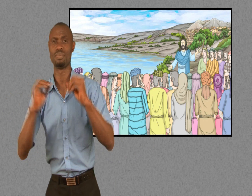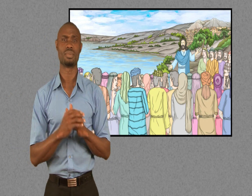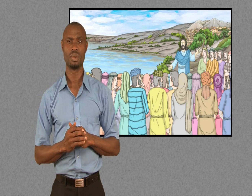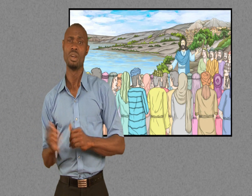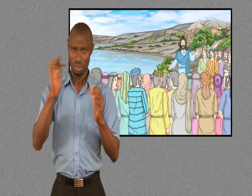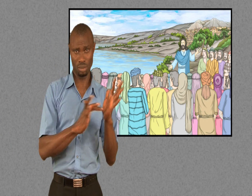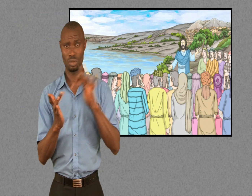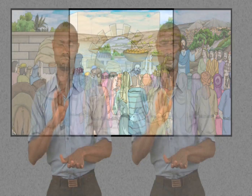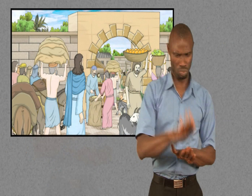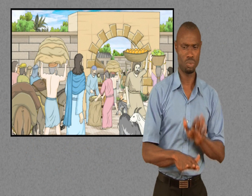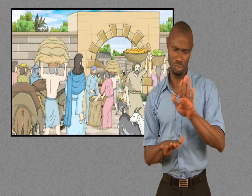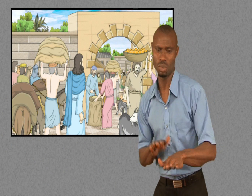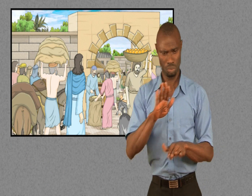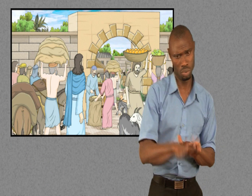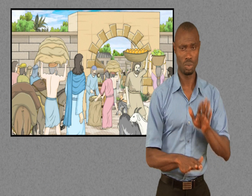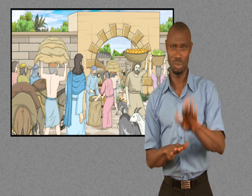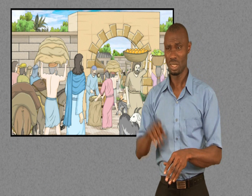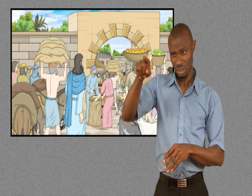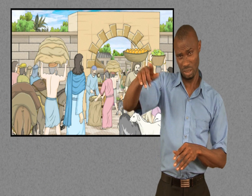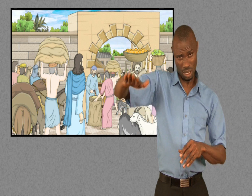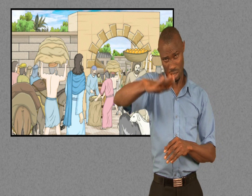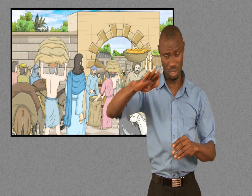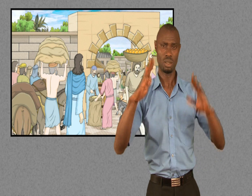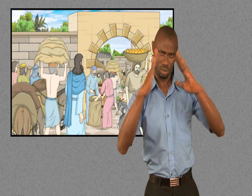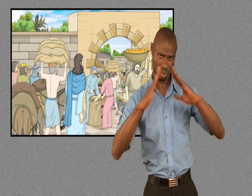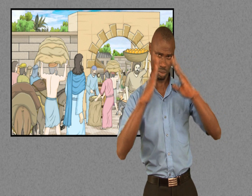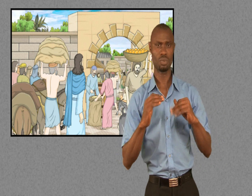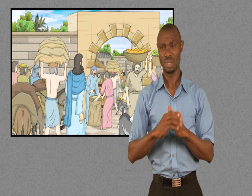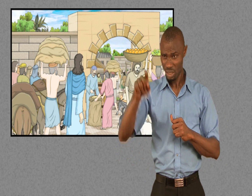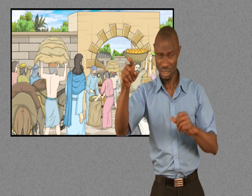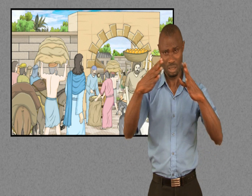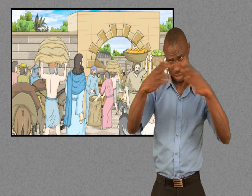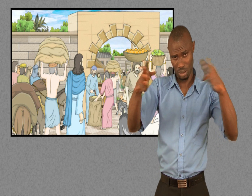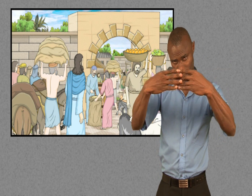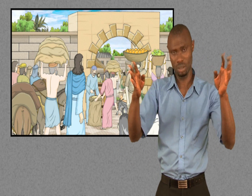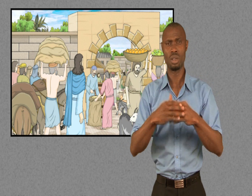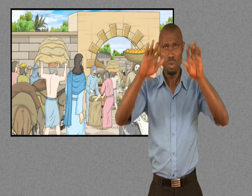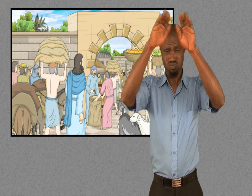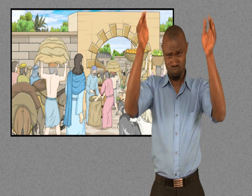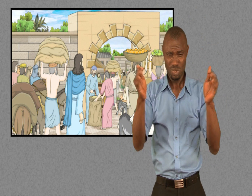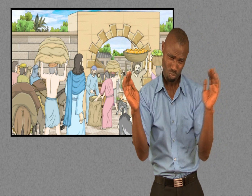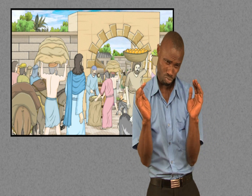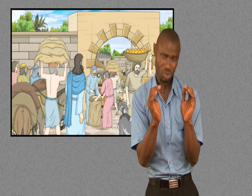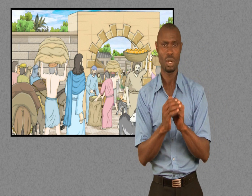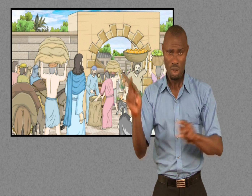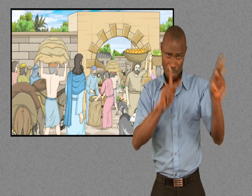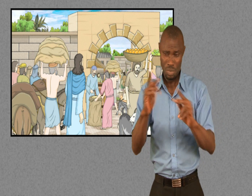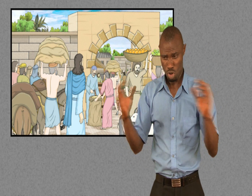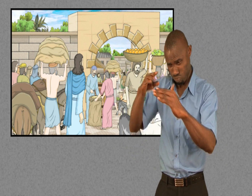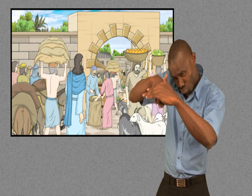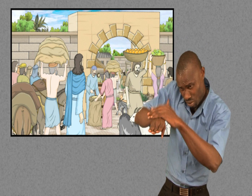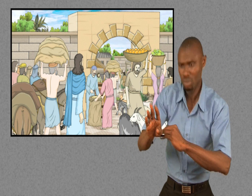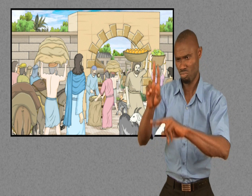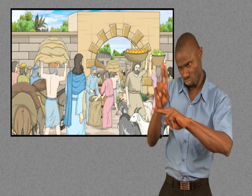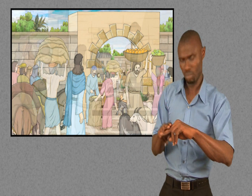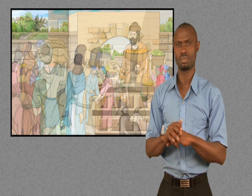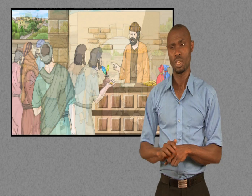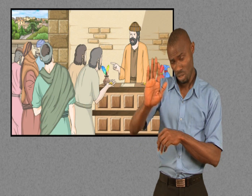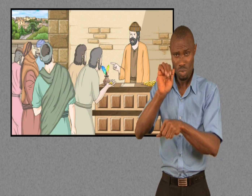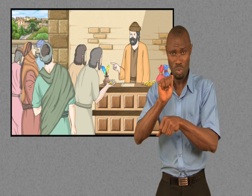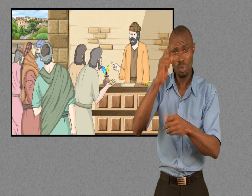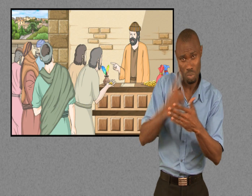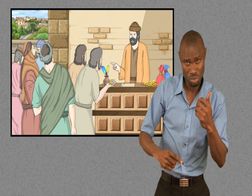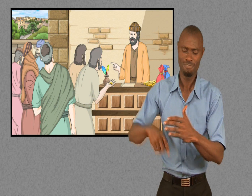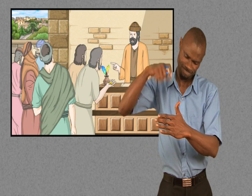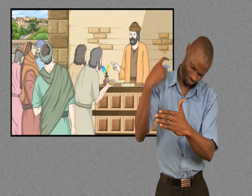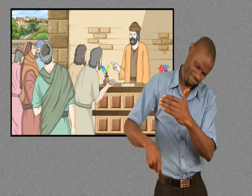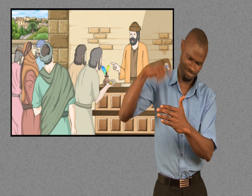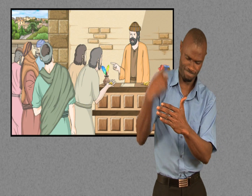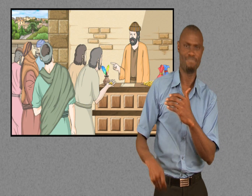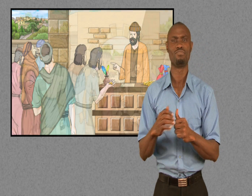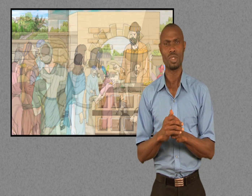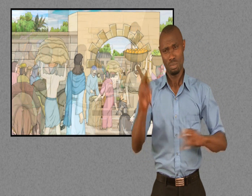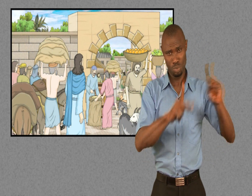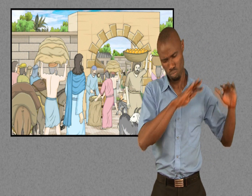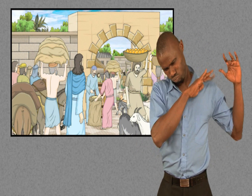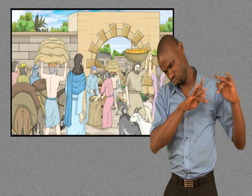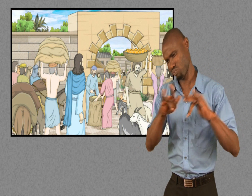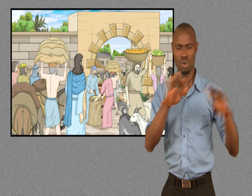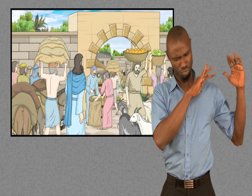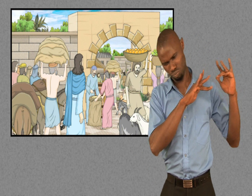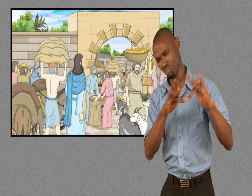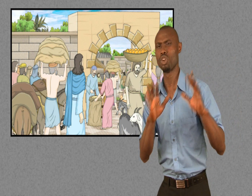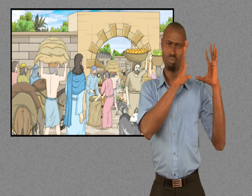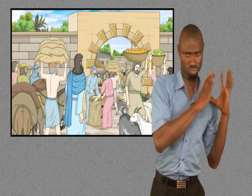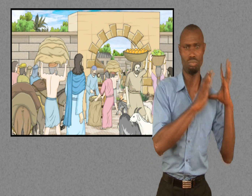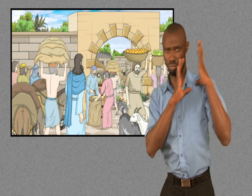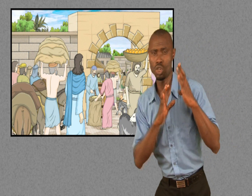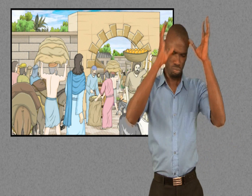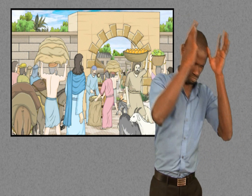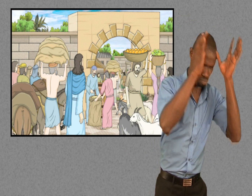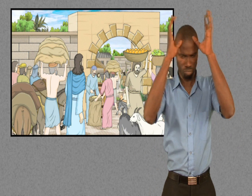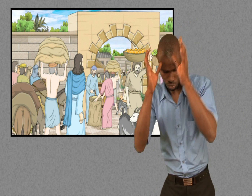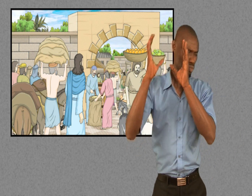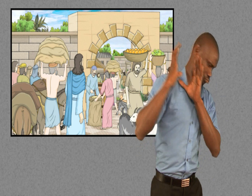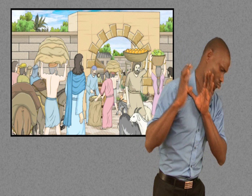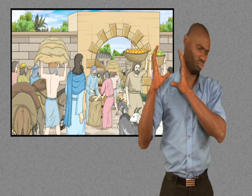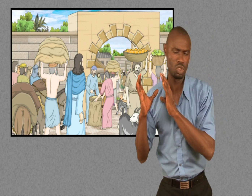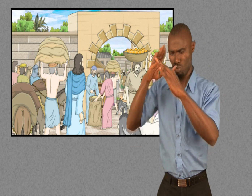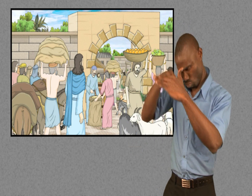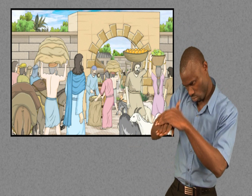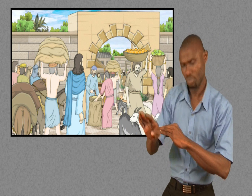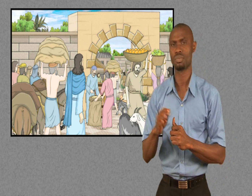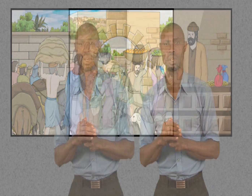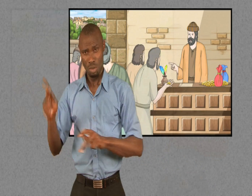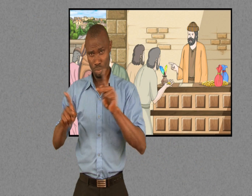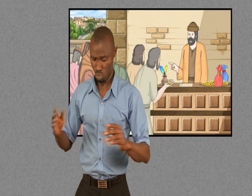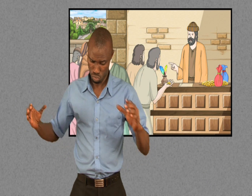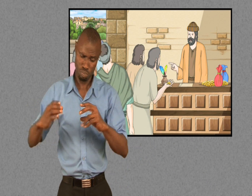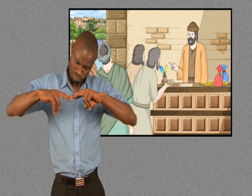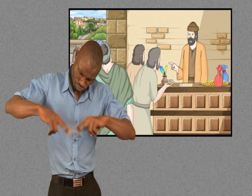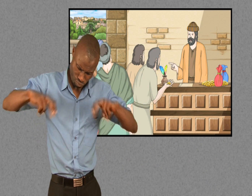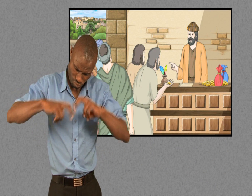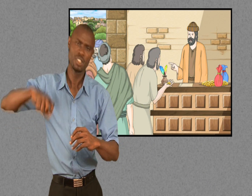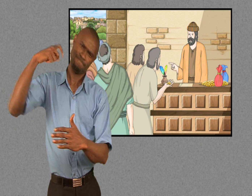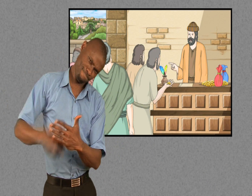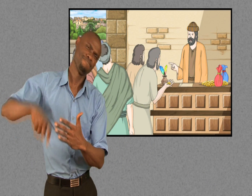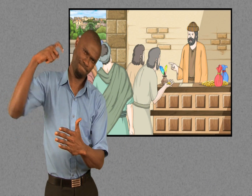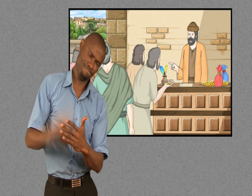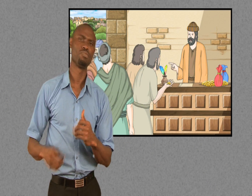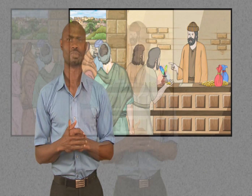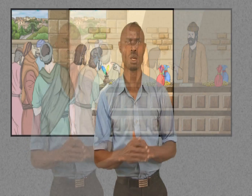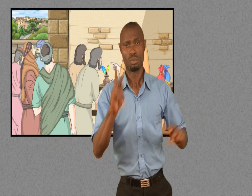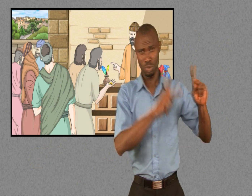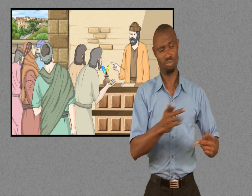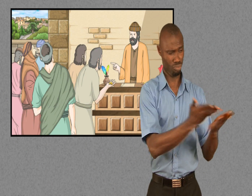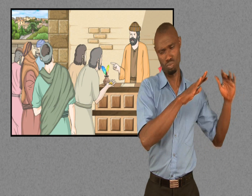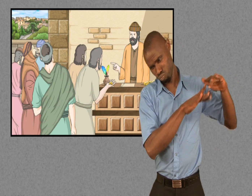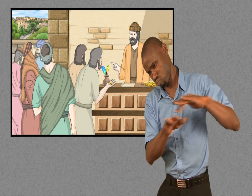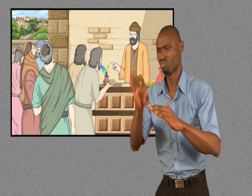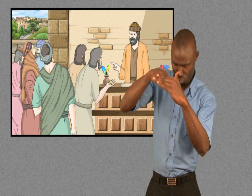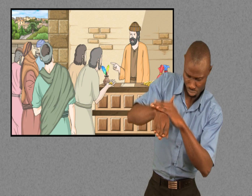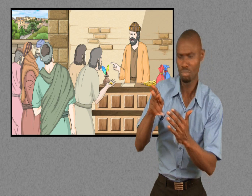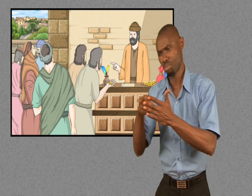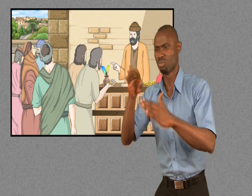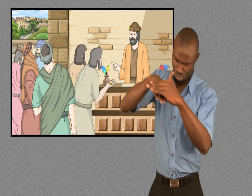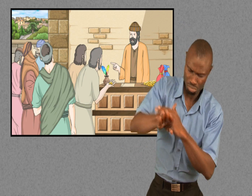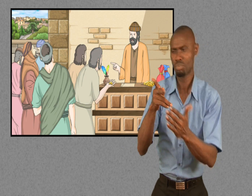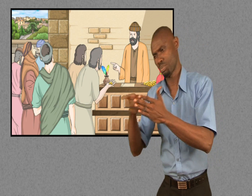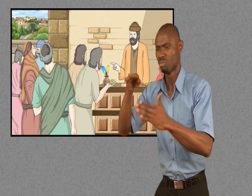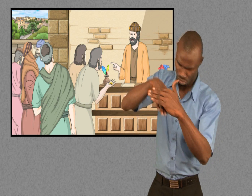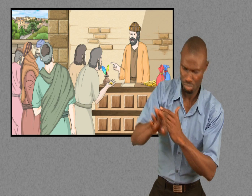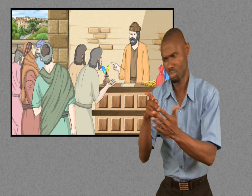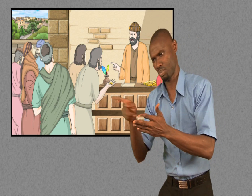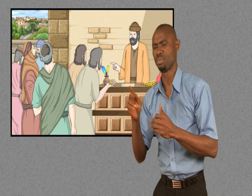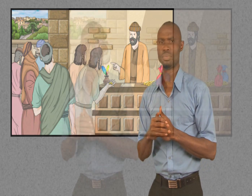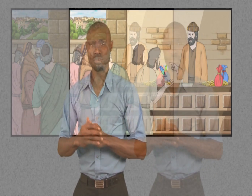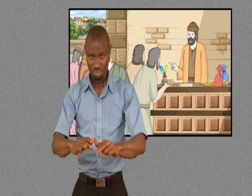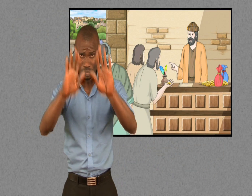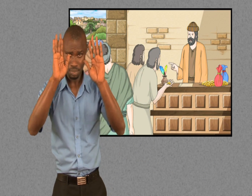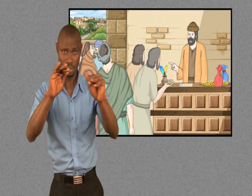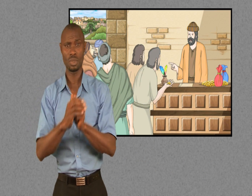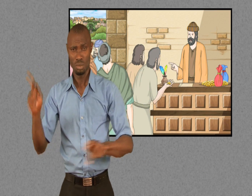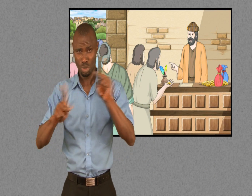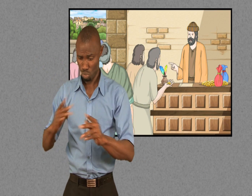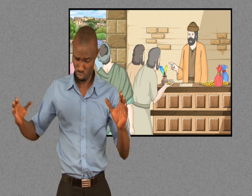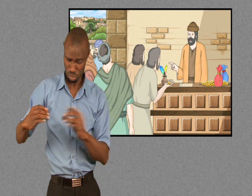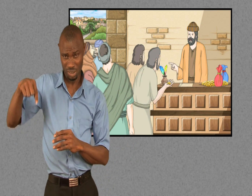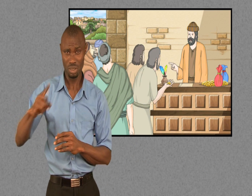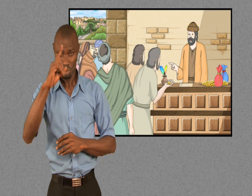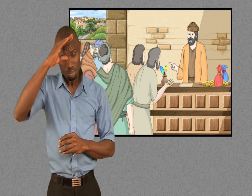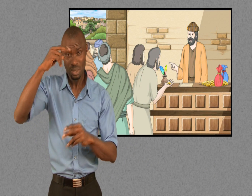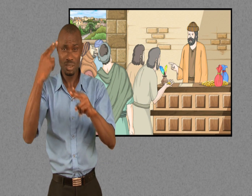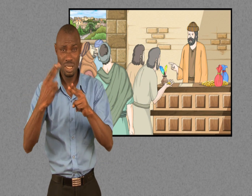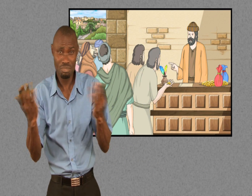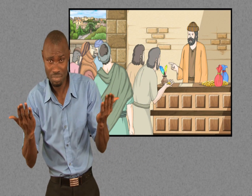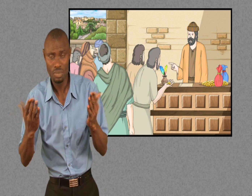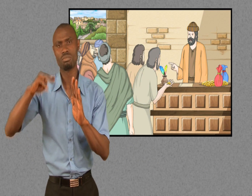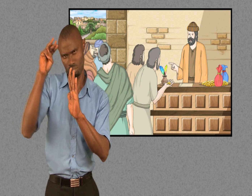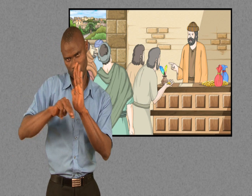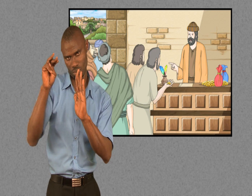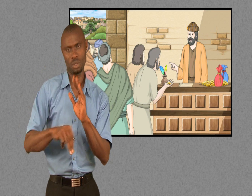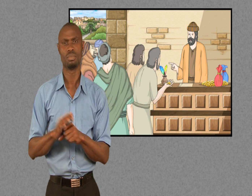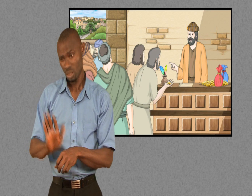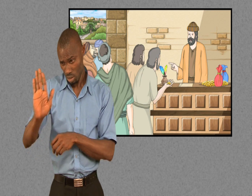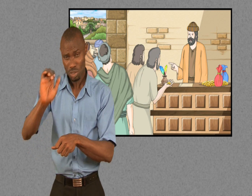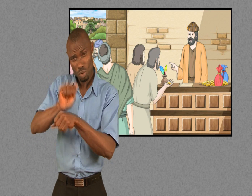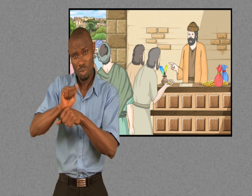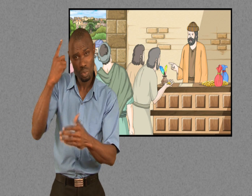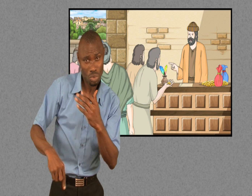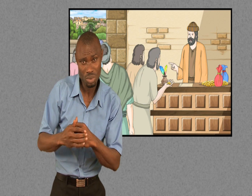As He was walking along, He saw Levi son of Alphaeus sitting at the tax booth.